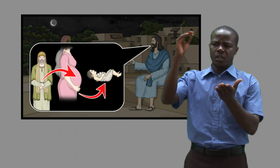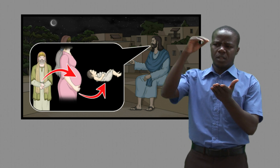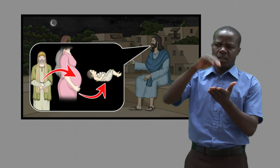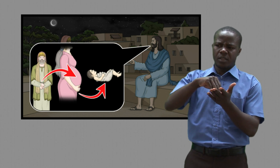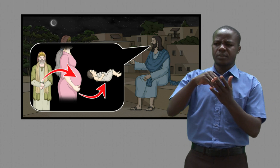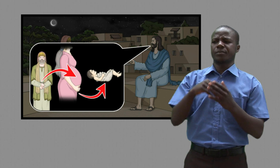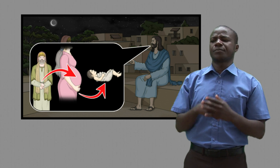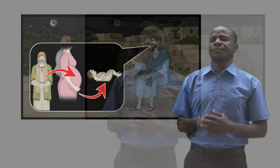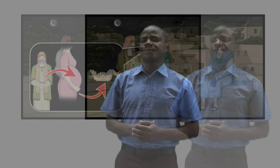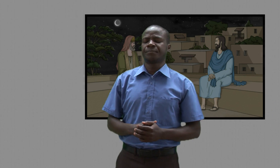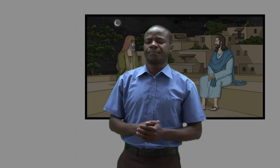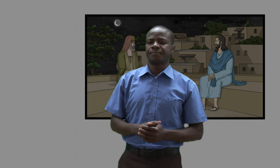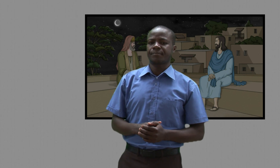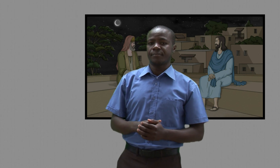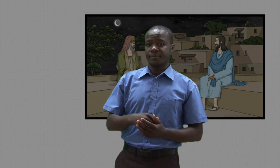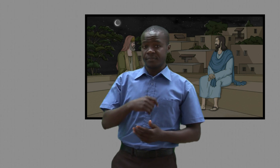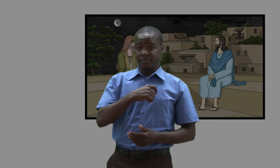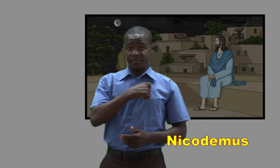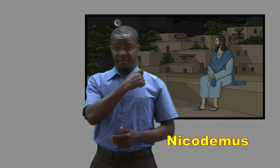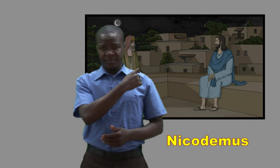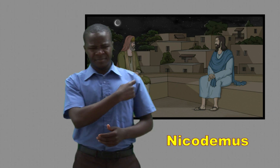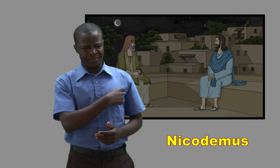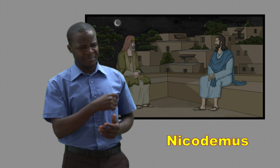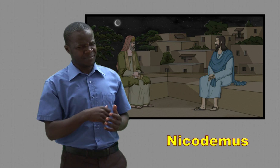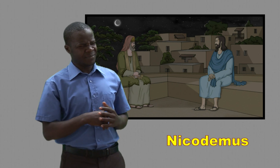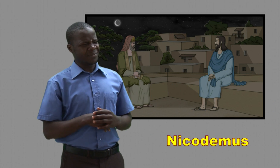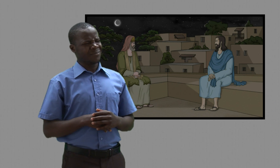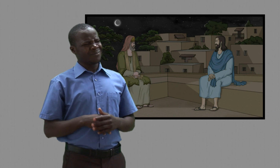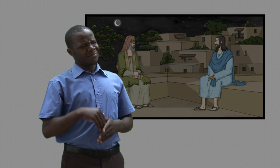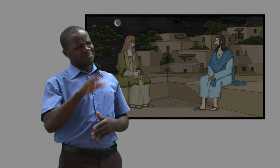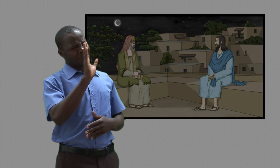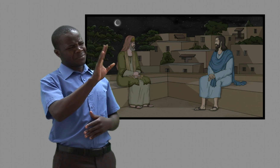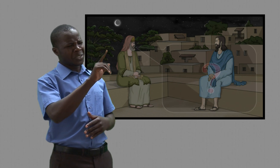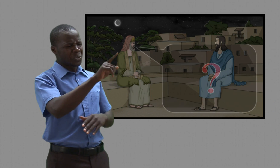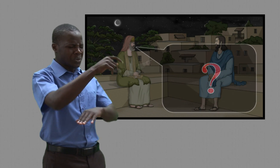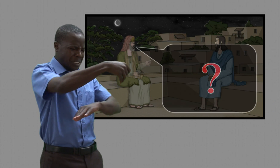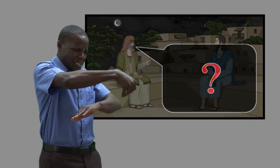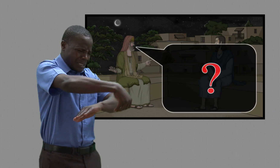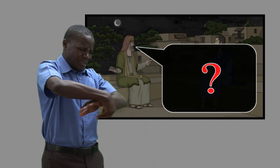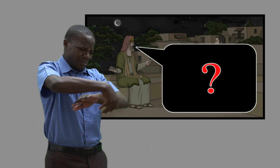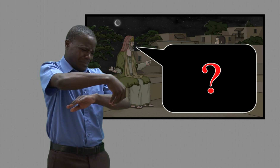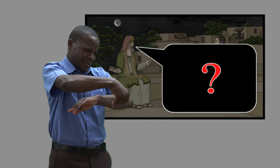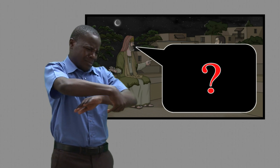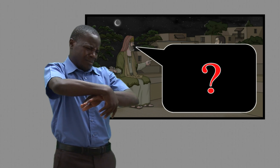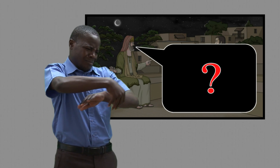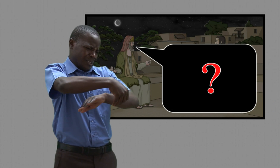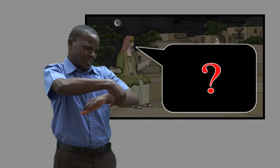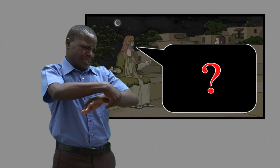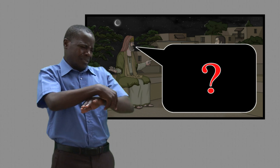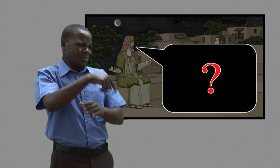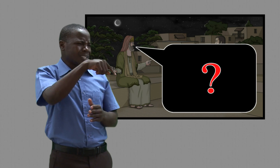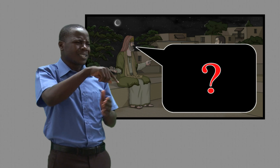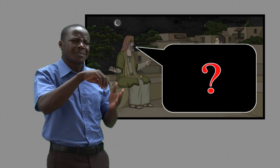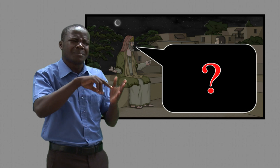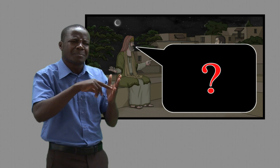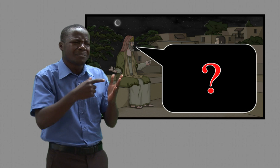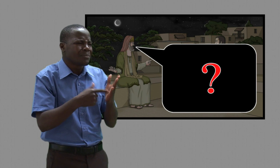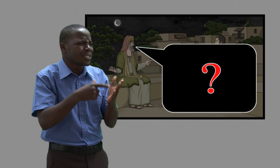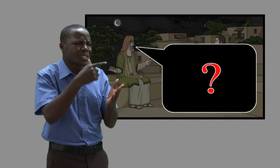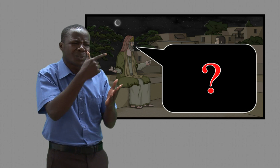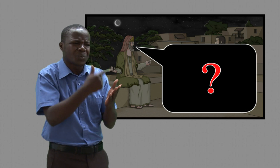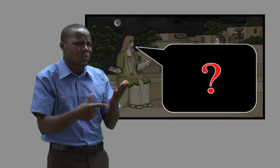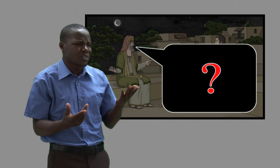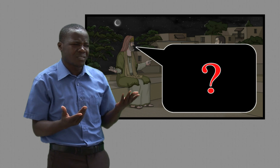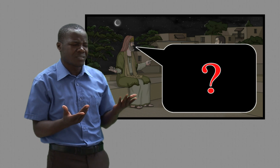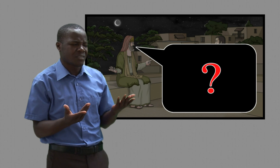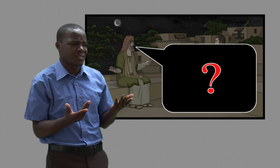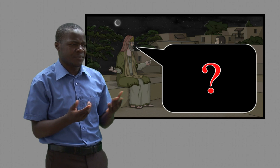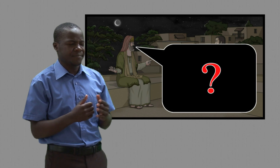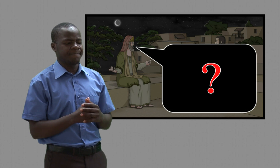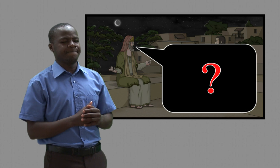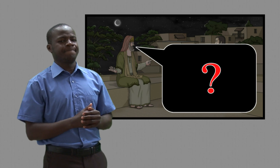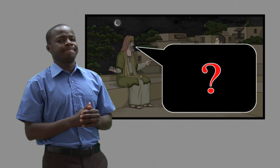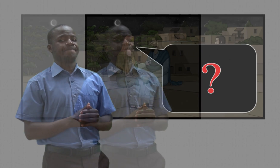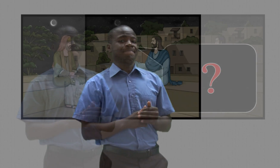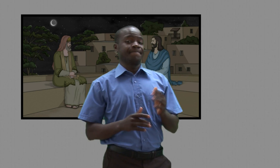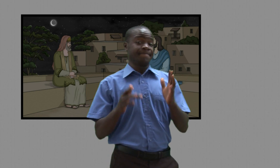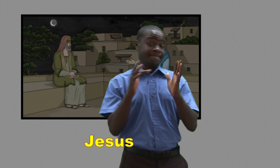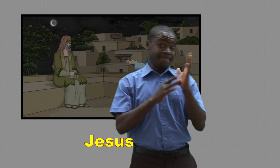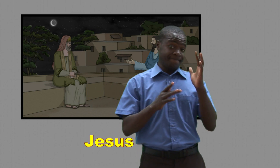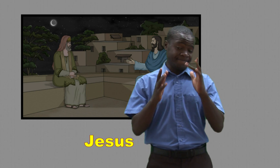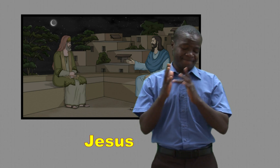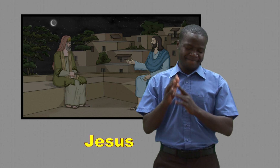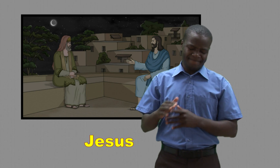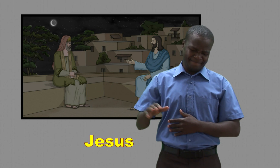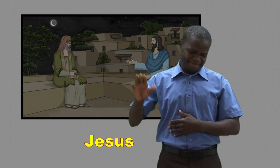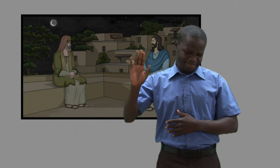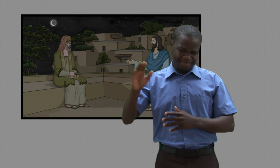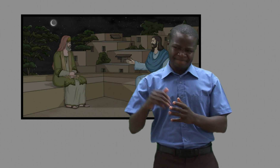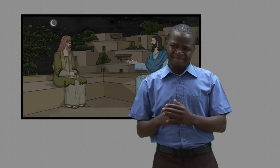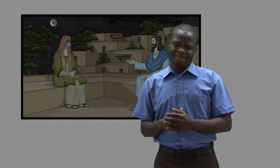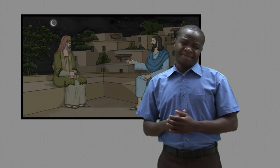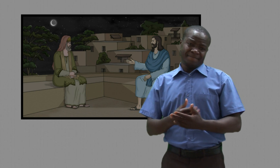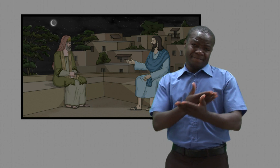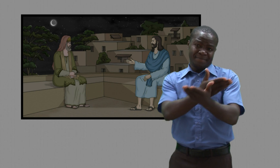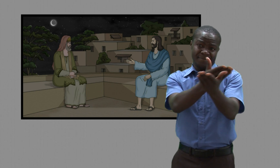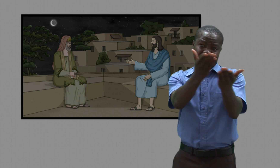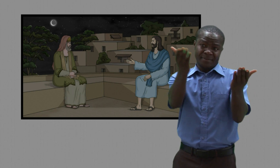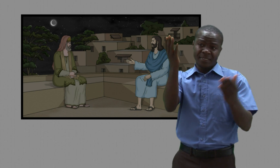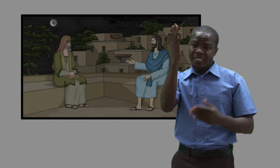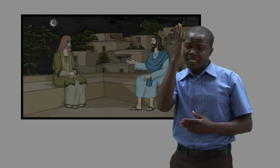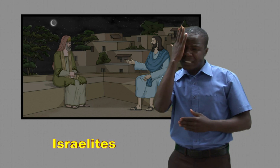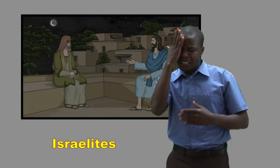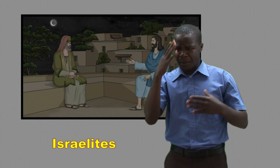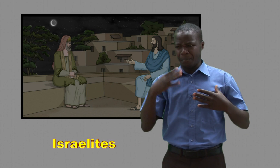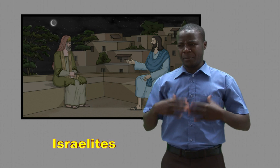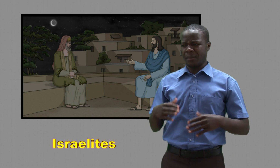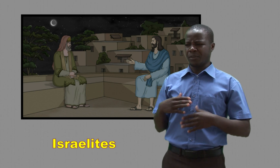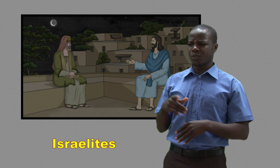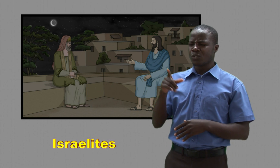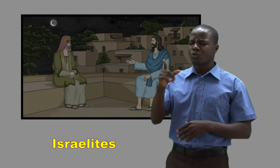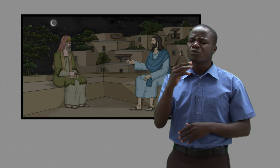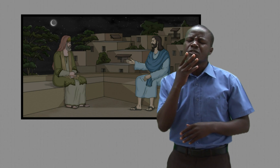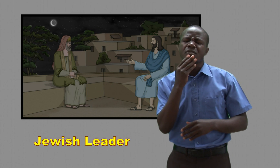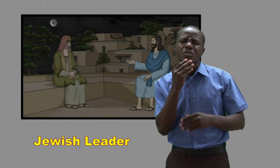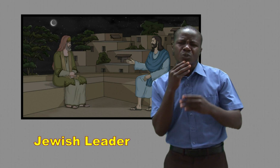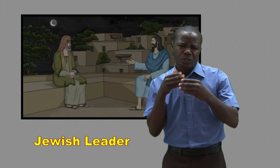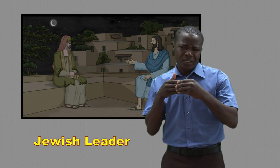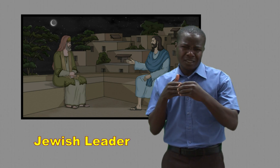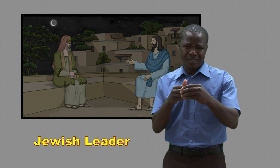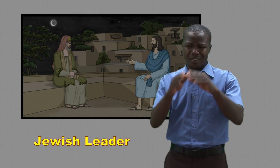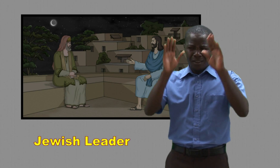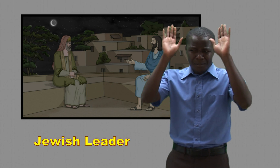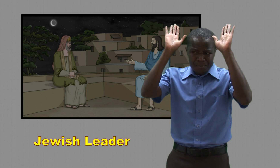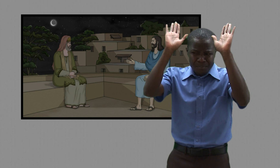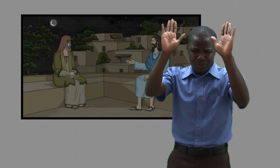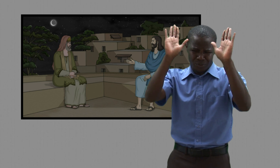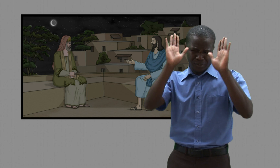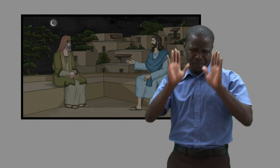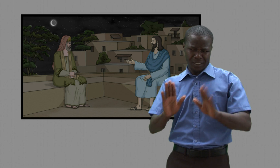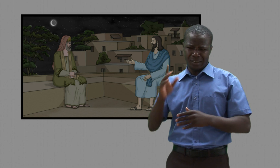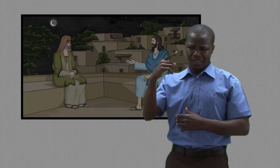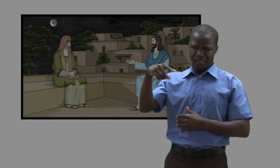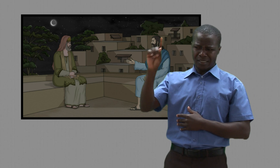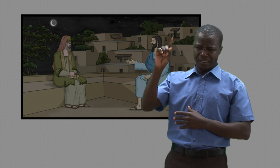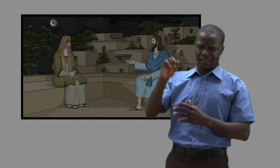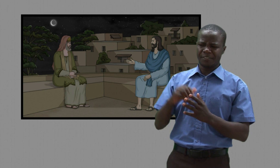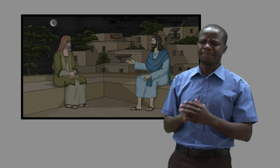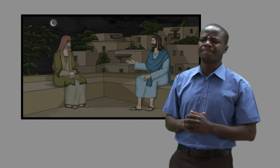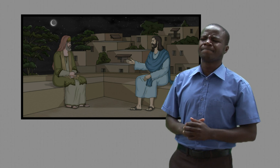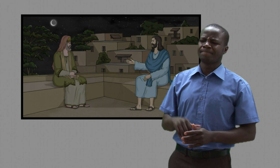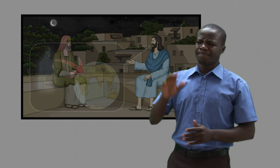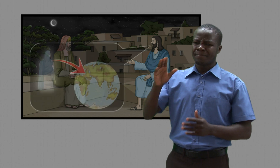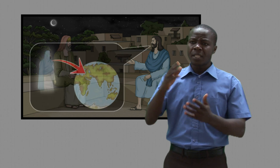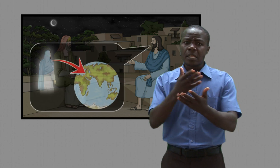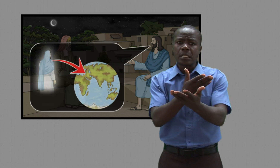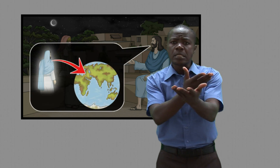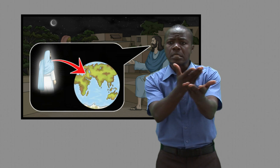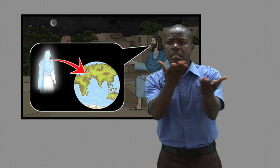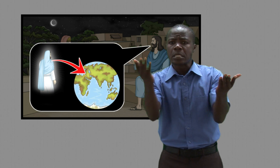“How can this be?” Nicodemus asked. “You are Israel’s teacher,” said Jesus, “and you do not understand these things? Truly, truly, I tell you, we speak of what we know, and we testify to what we have seen, and yet you people do not accept our testimony. If I have told you about earthly things and you do not believe, how will you believe if I tell you about heavenly things?